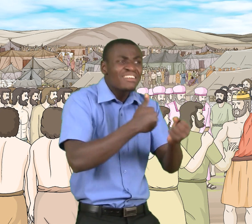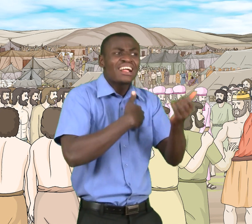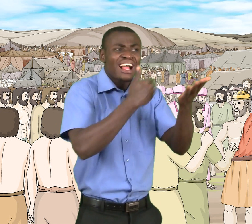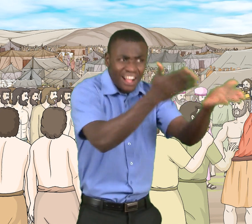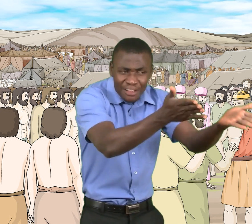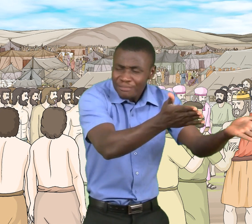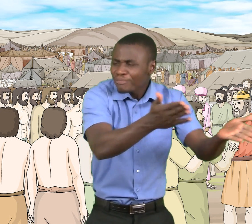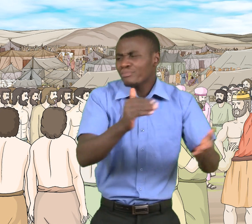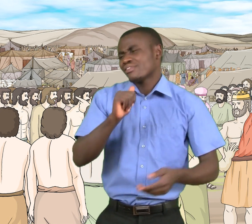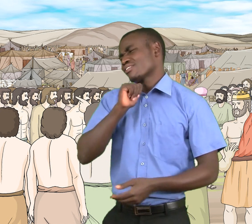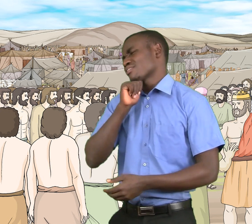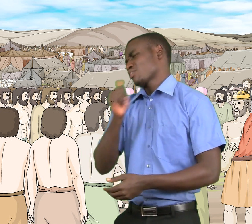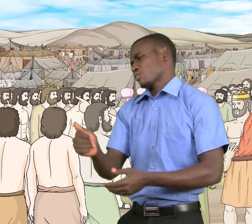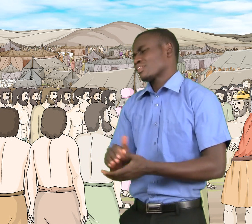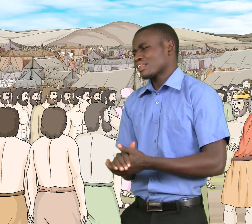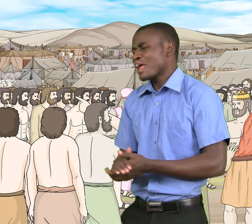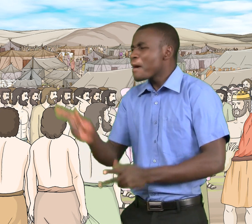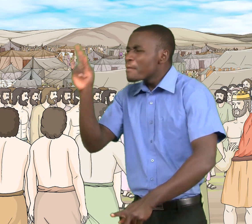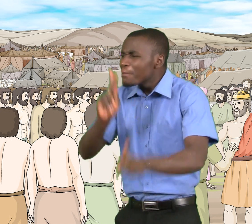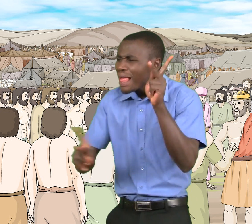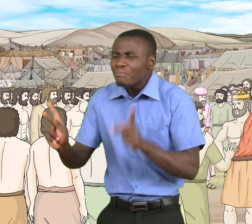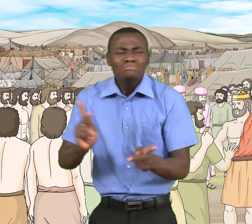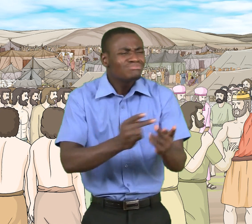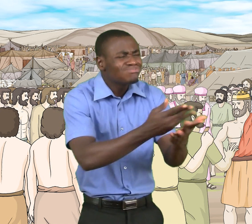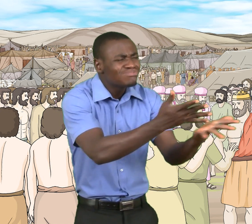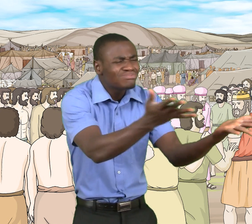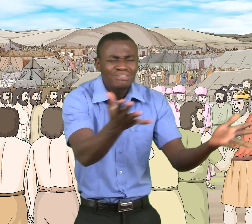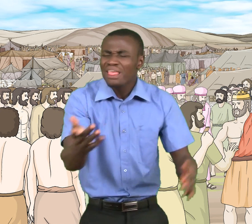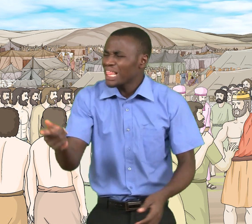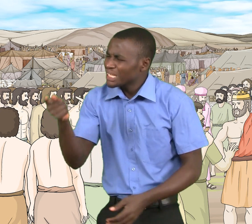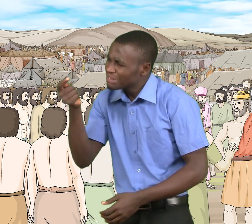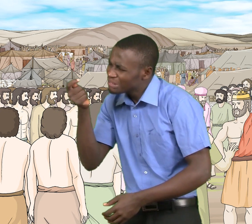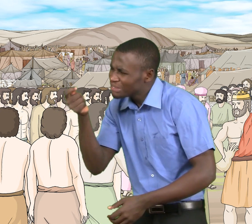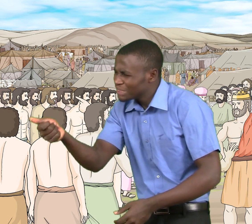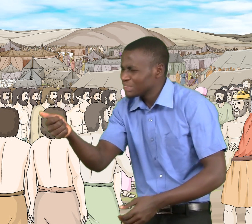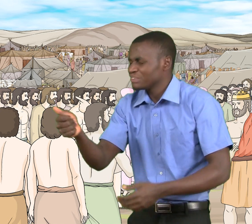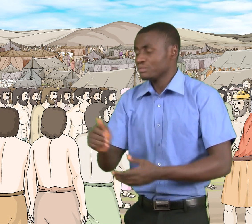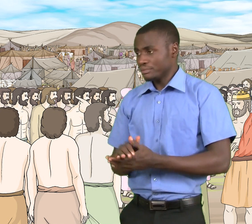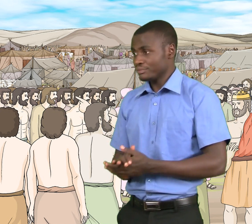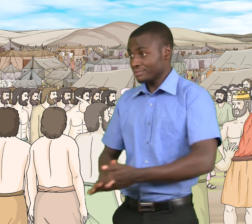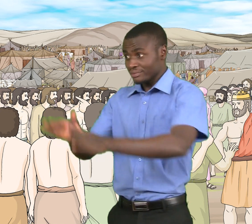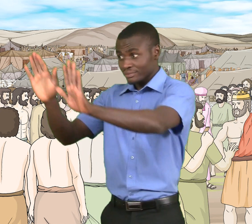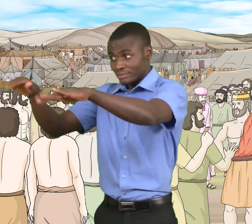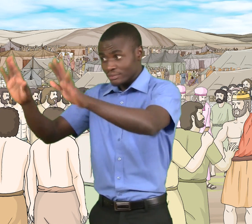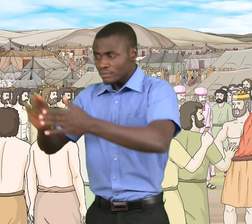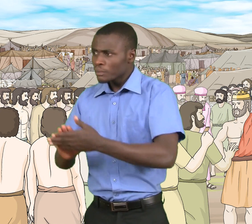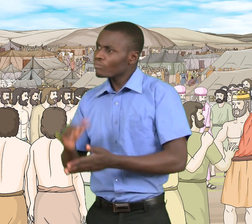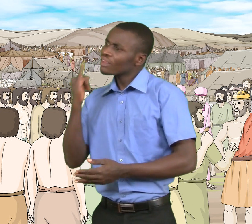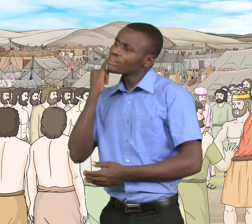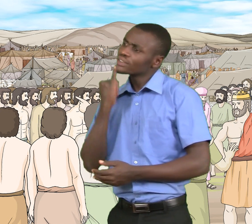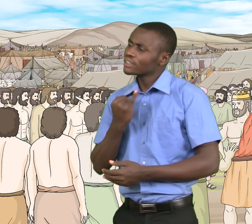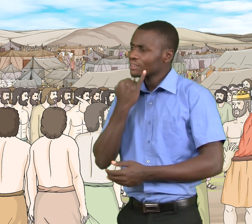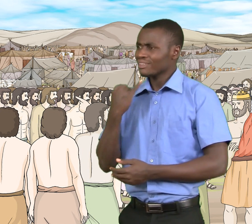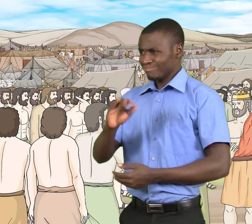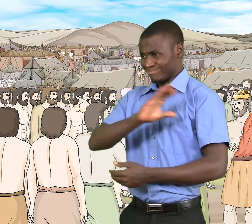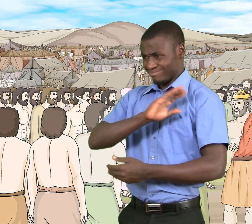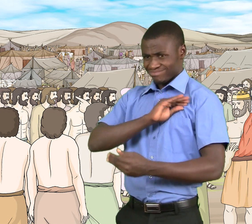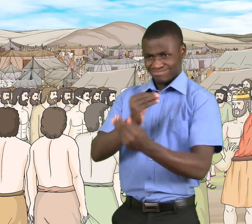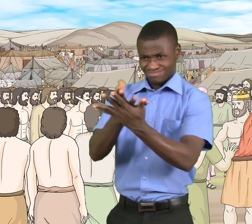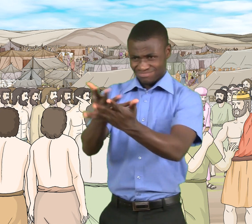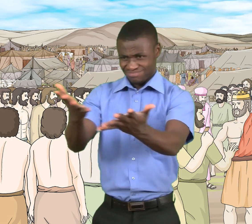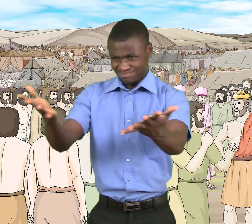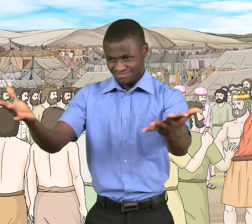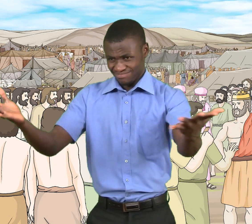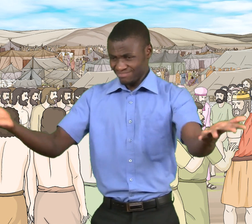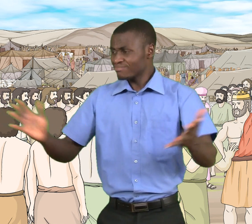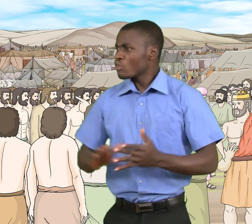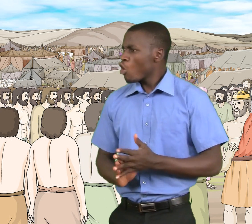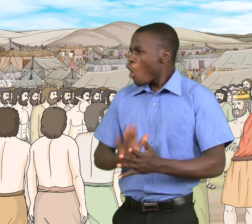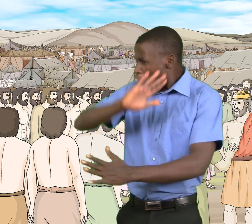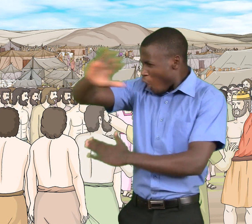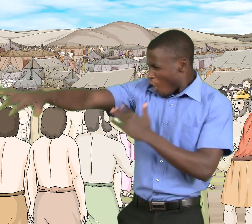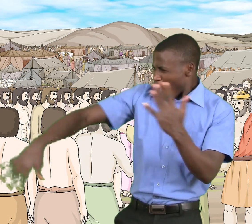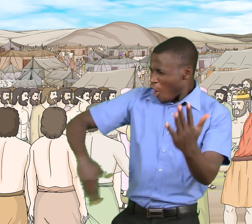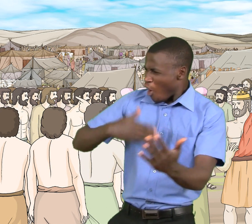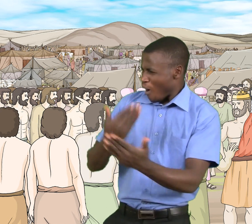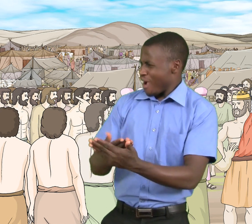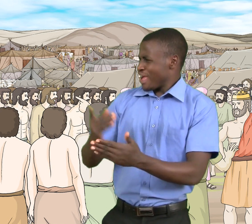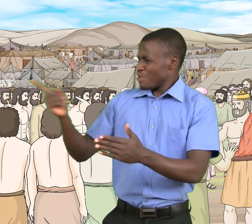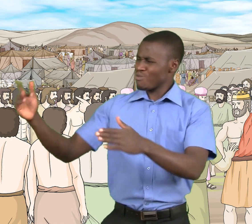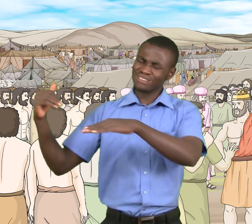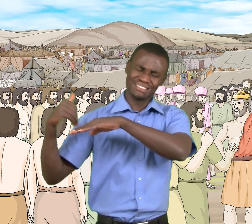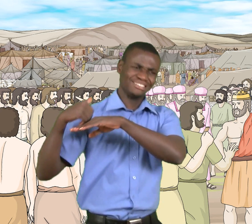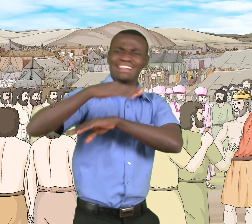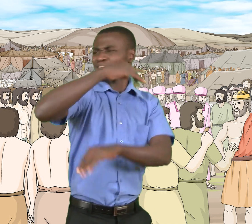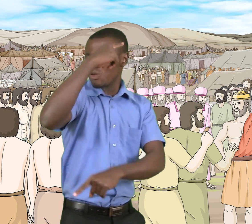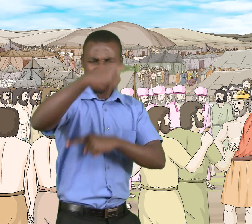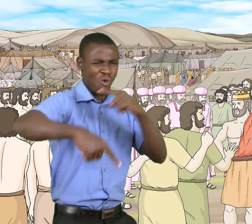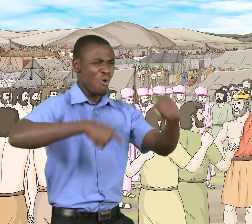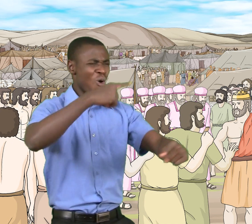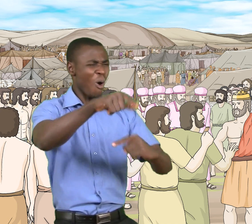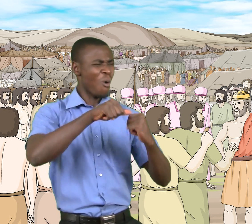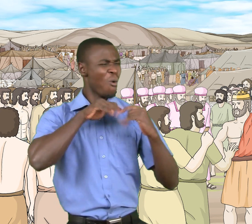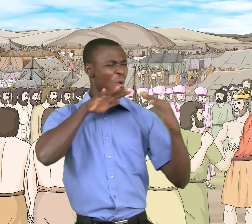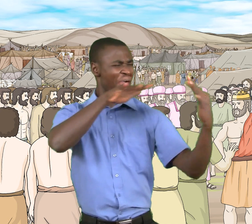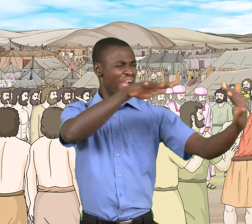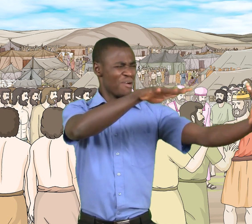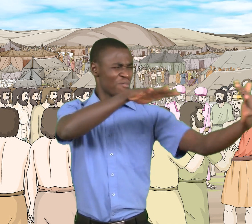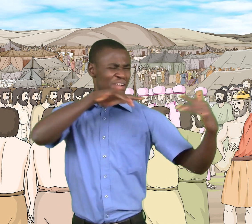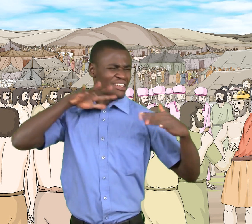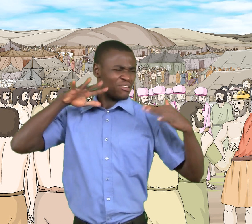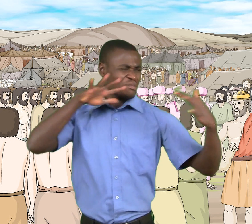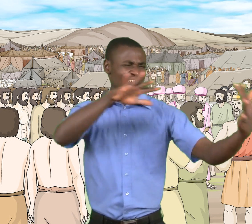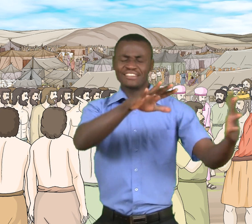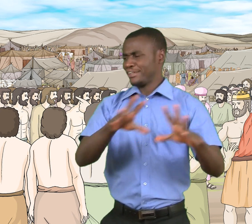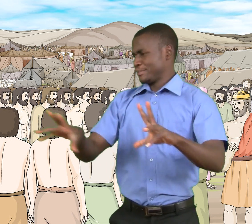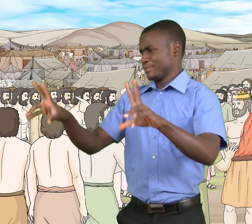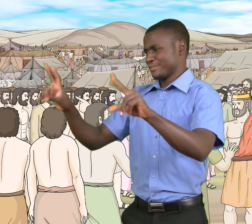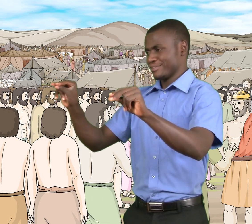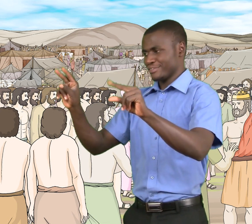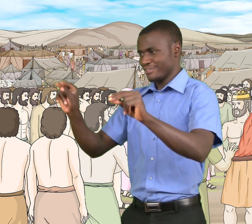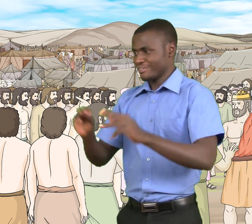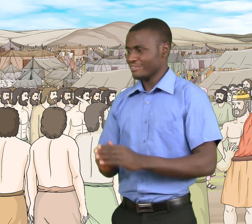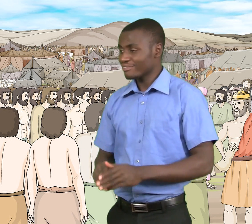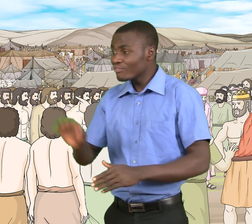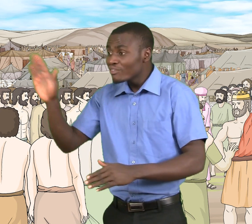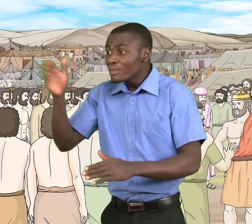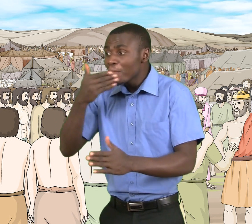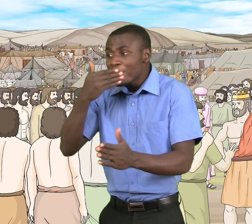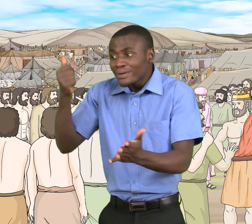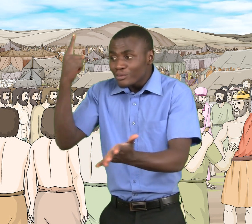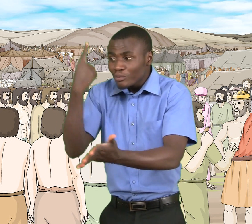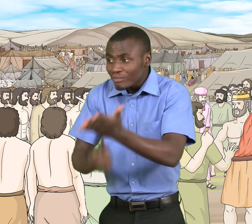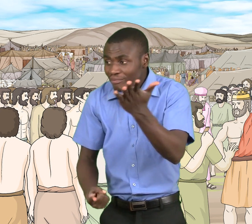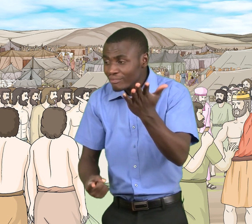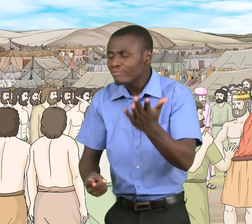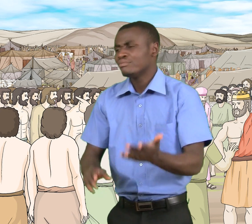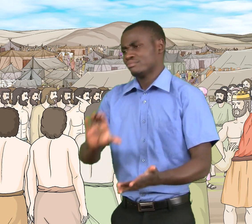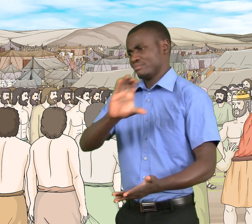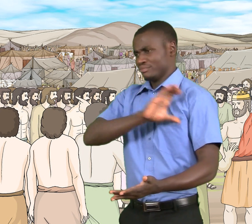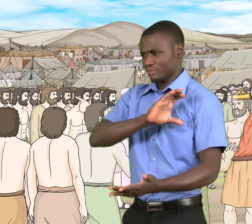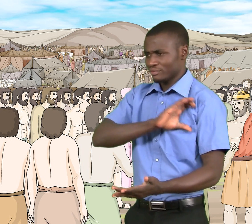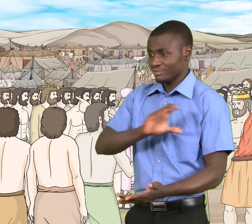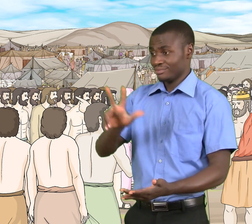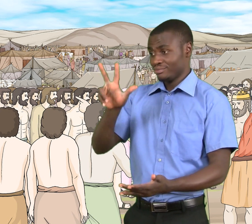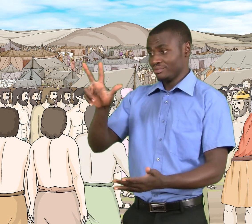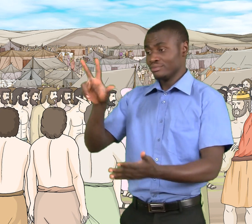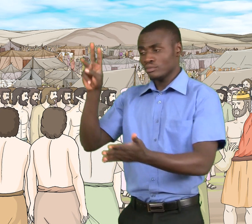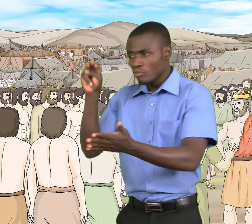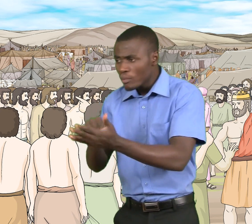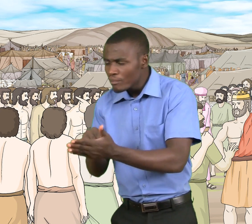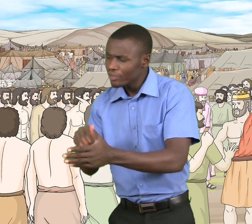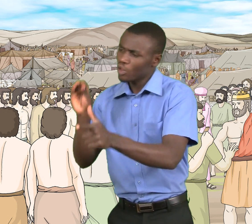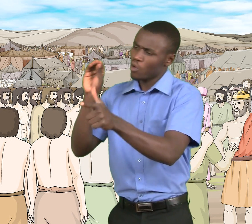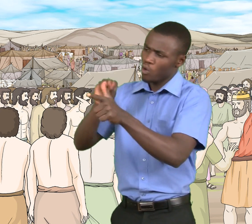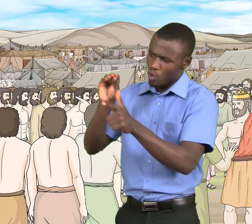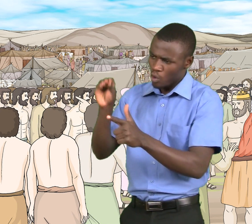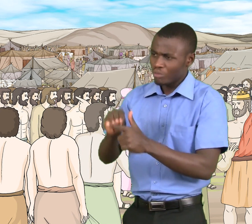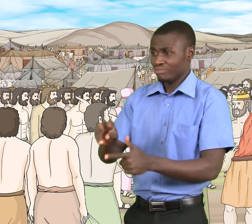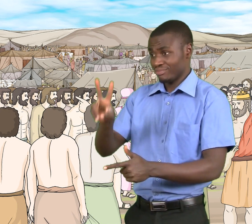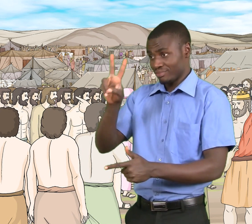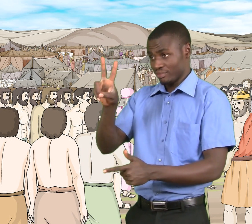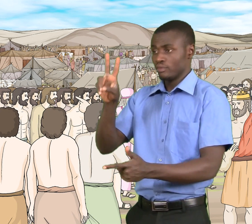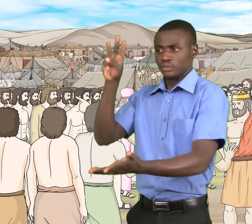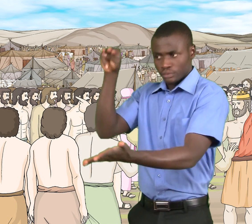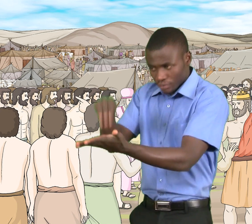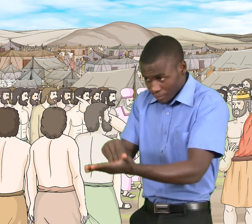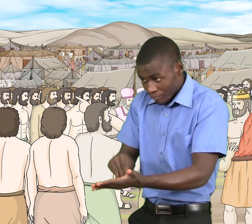two or three thousand men are enough to go up and attack Ai.